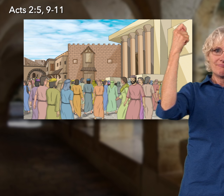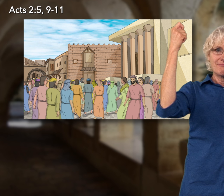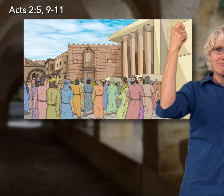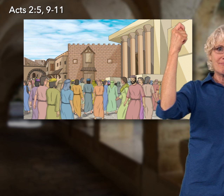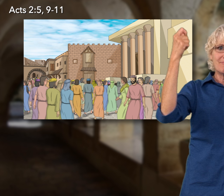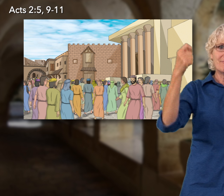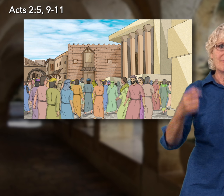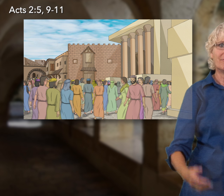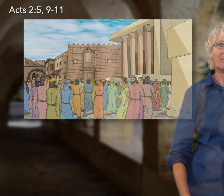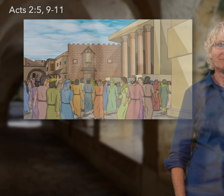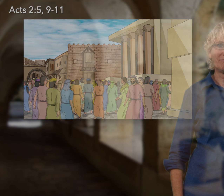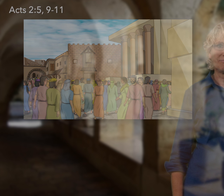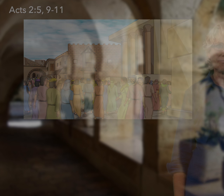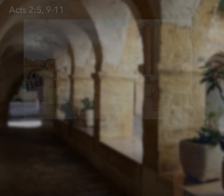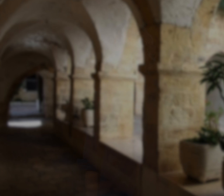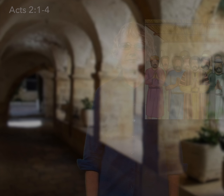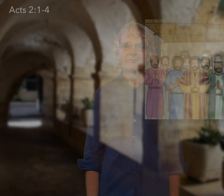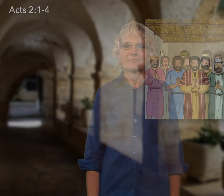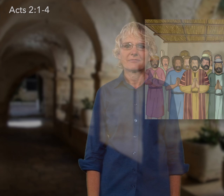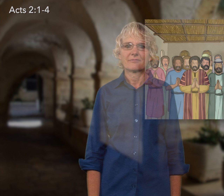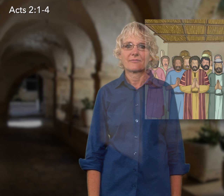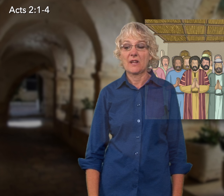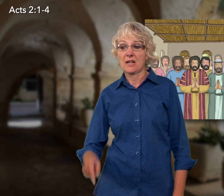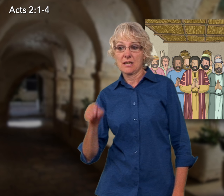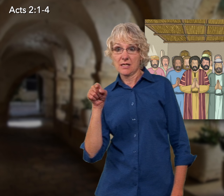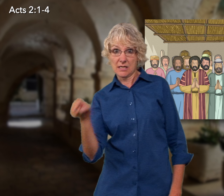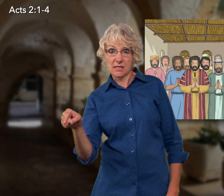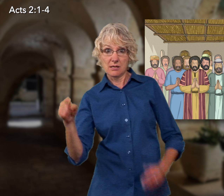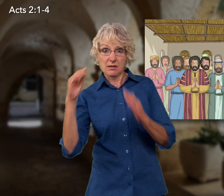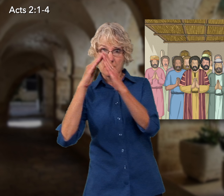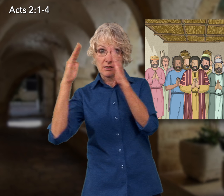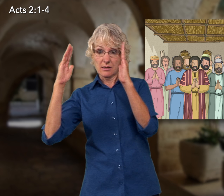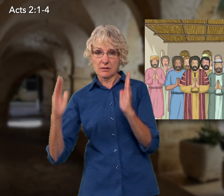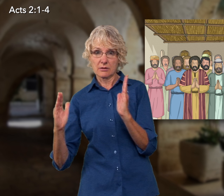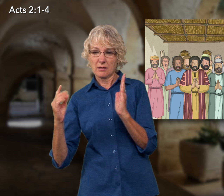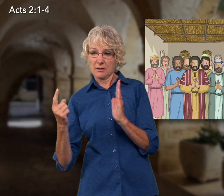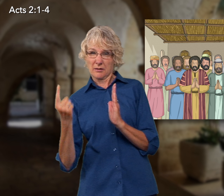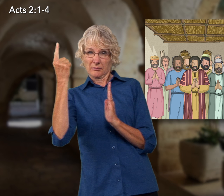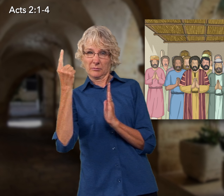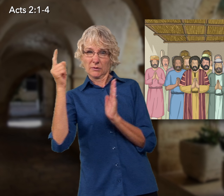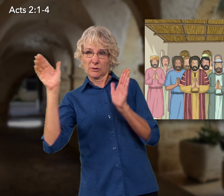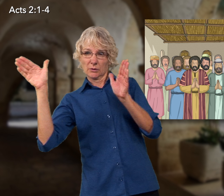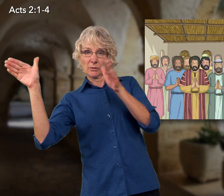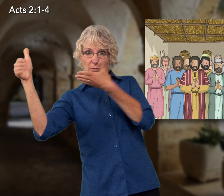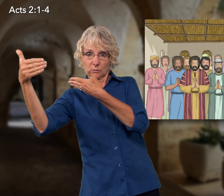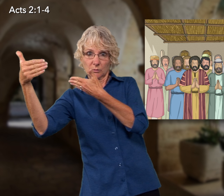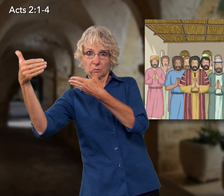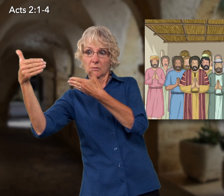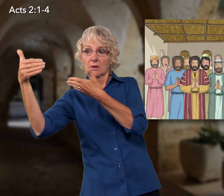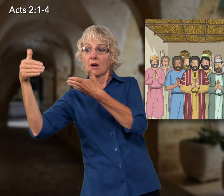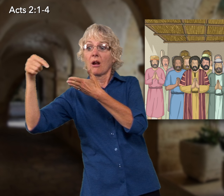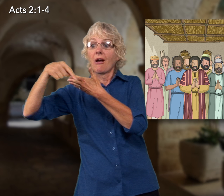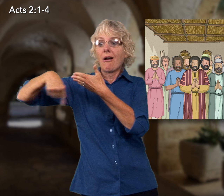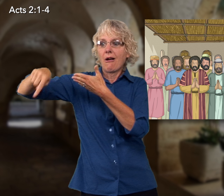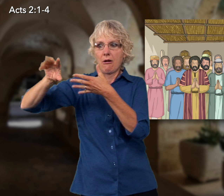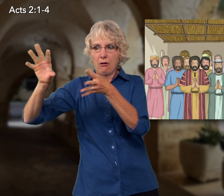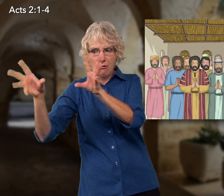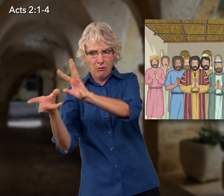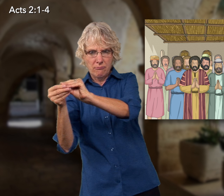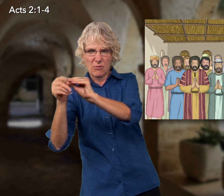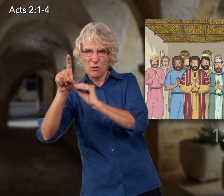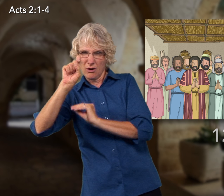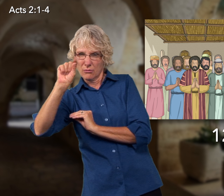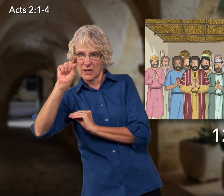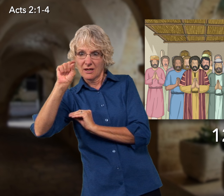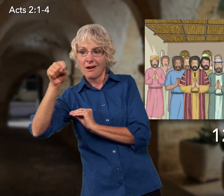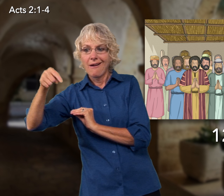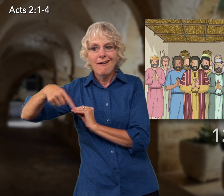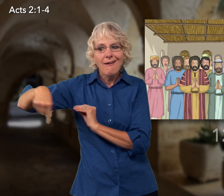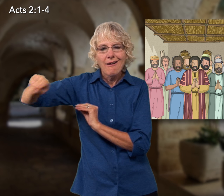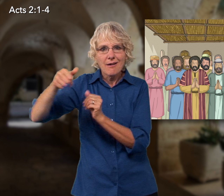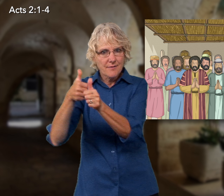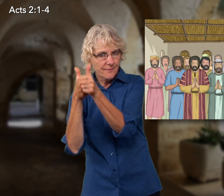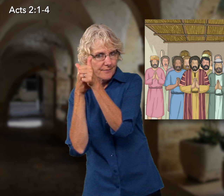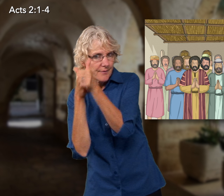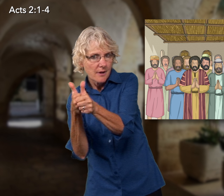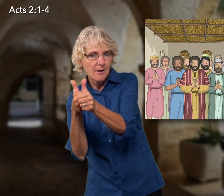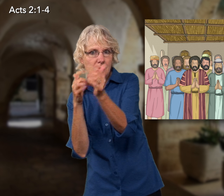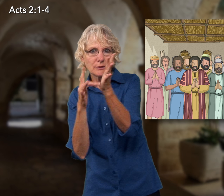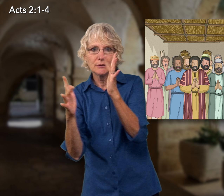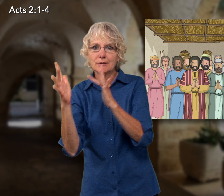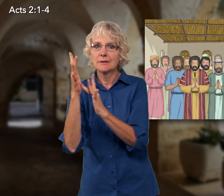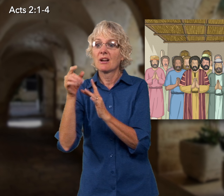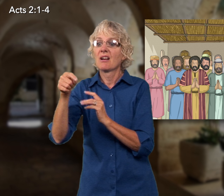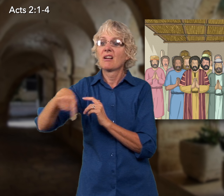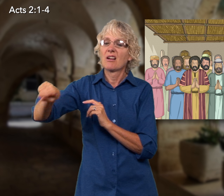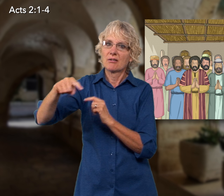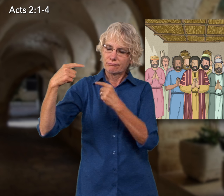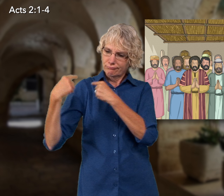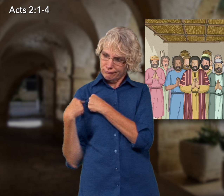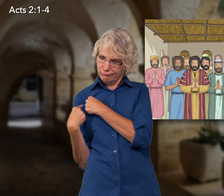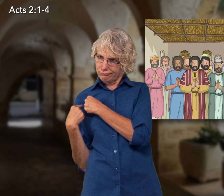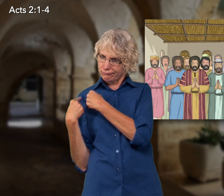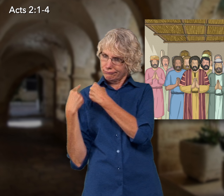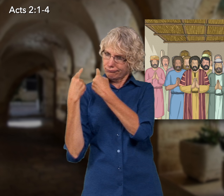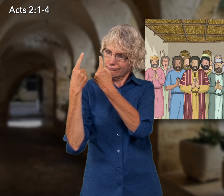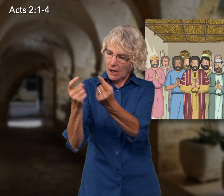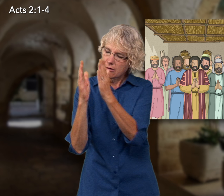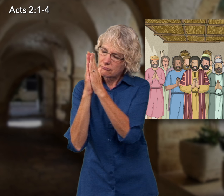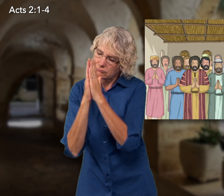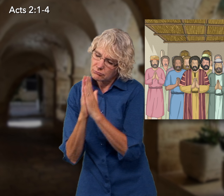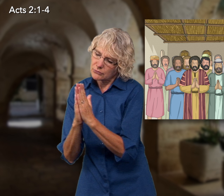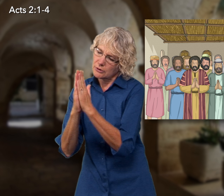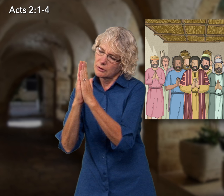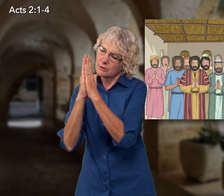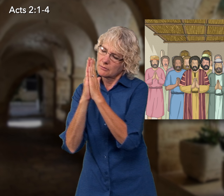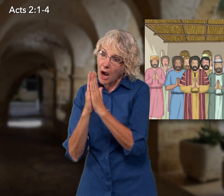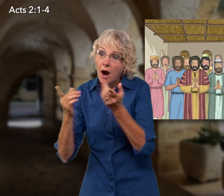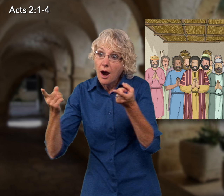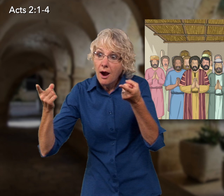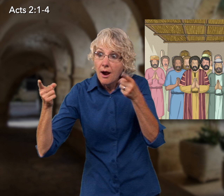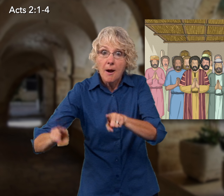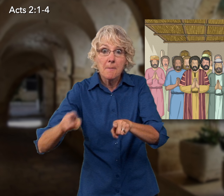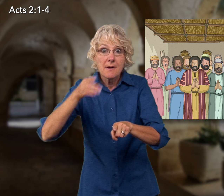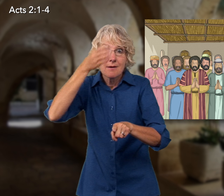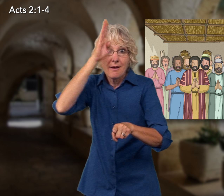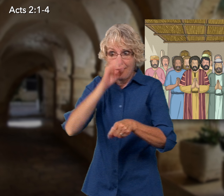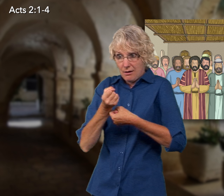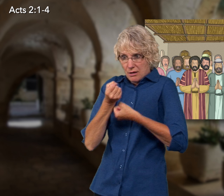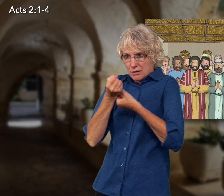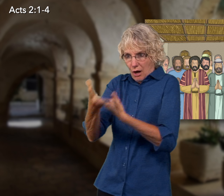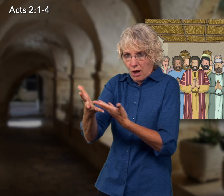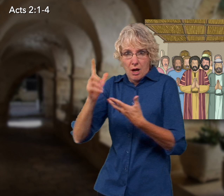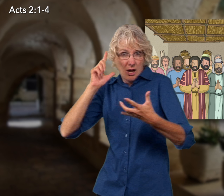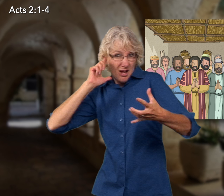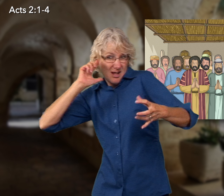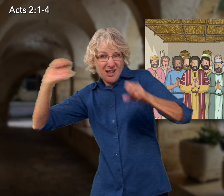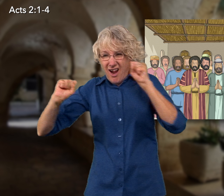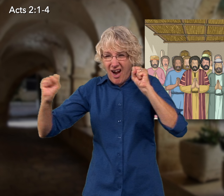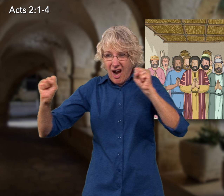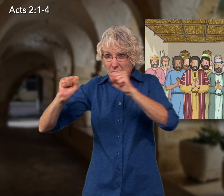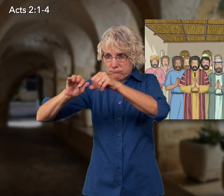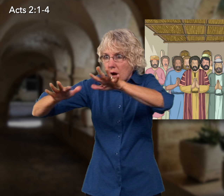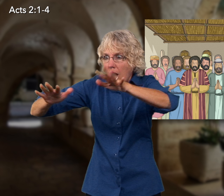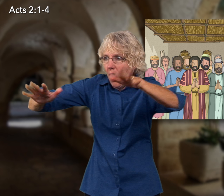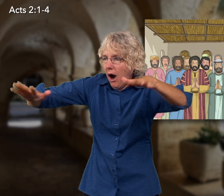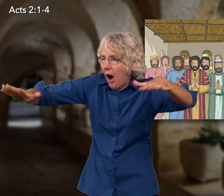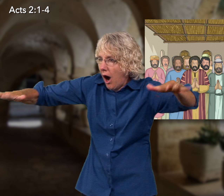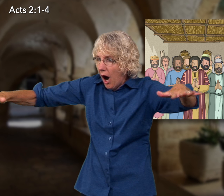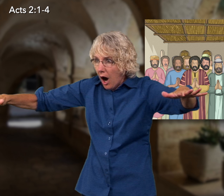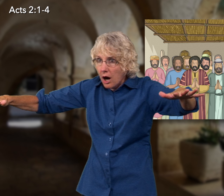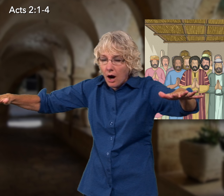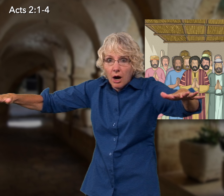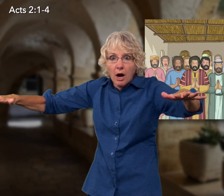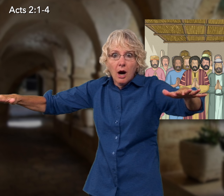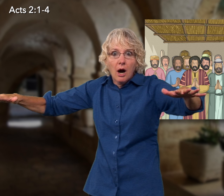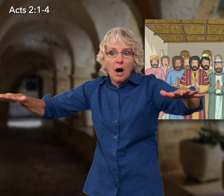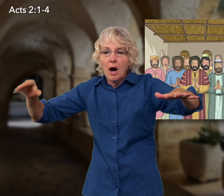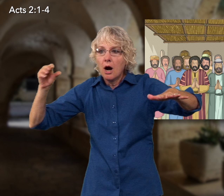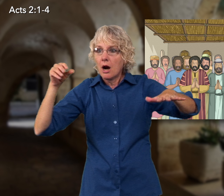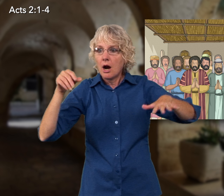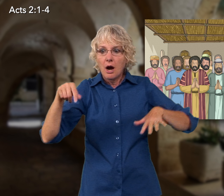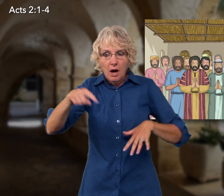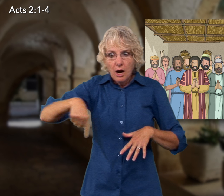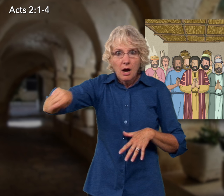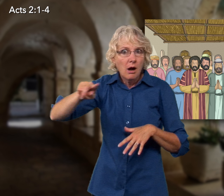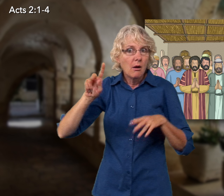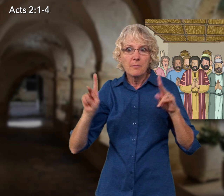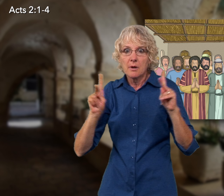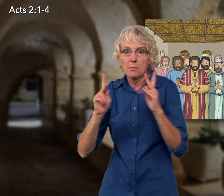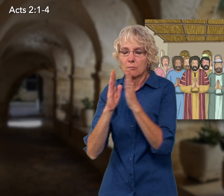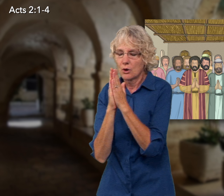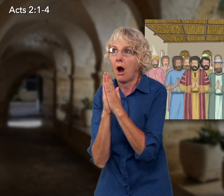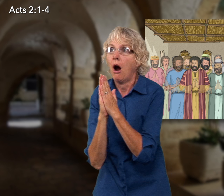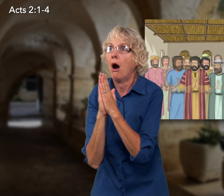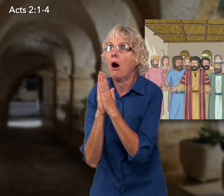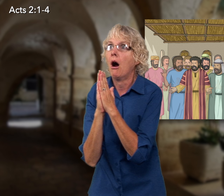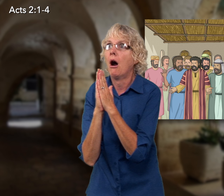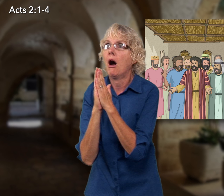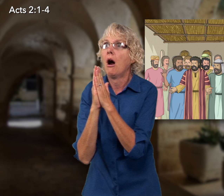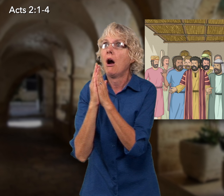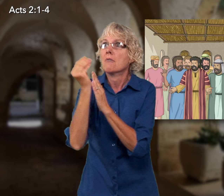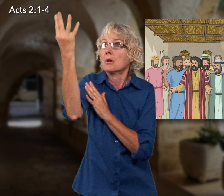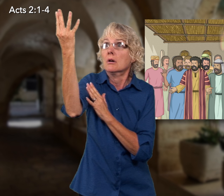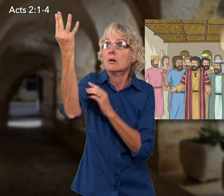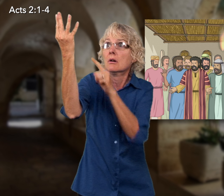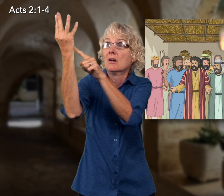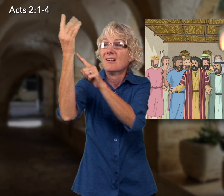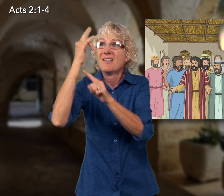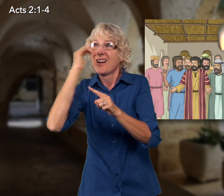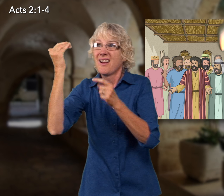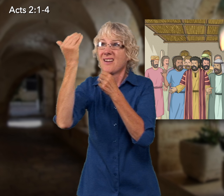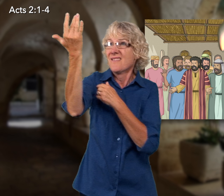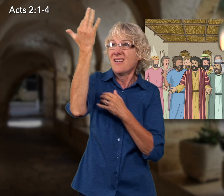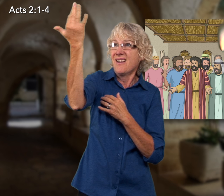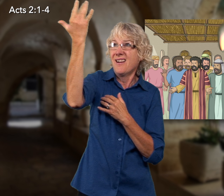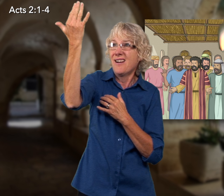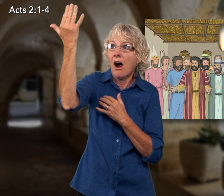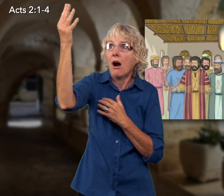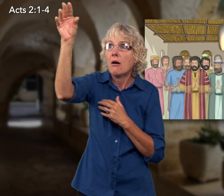When the day of Pentecost came, they were all together in one place. Suddenly a sound like a mighty rushing wind came from heaven and filled the whole house where they were sitting.